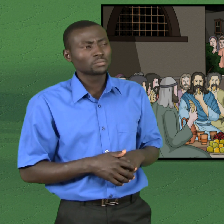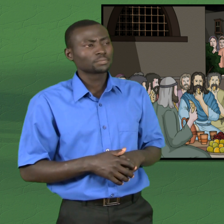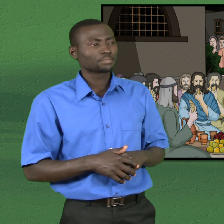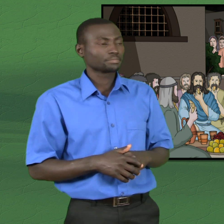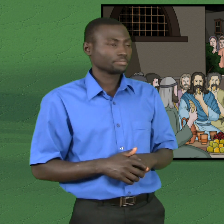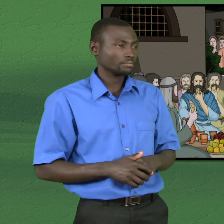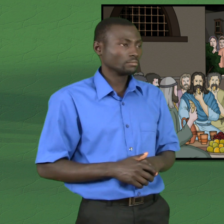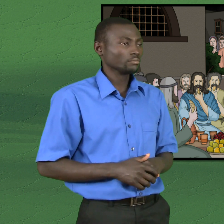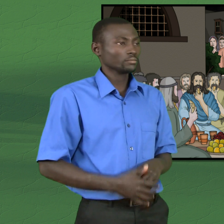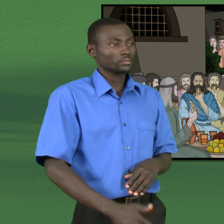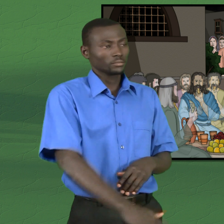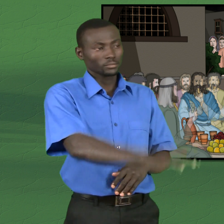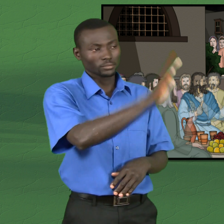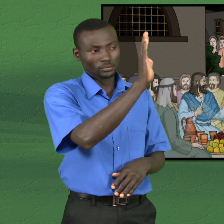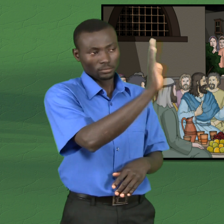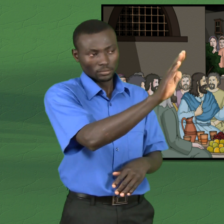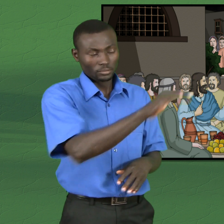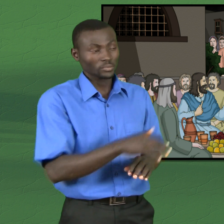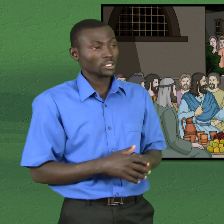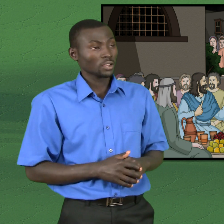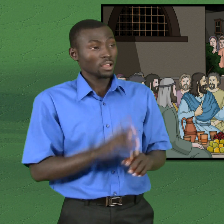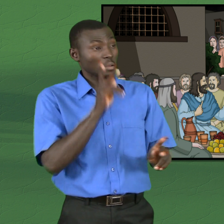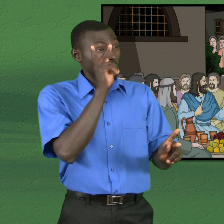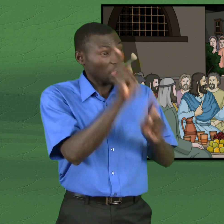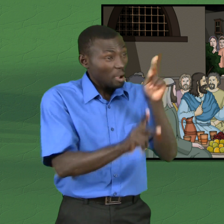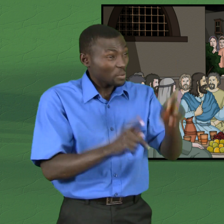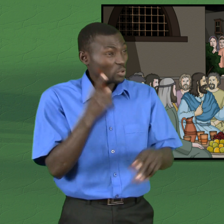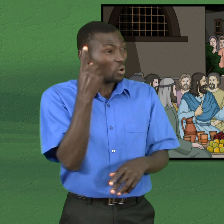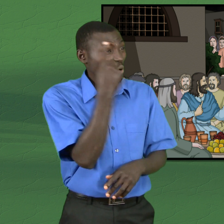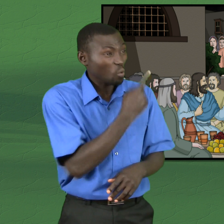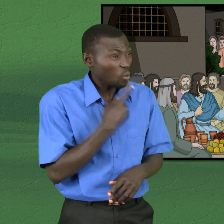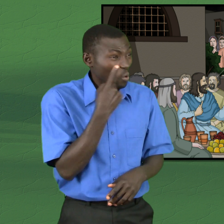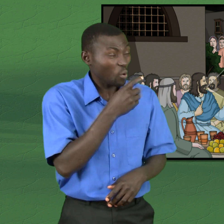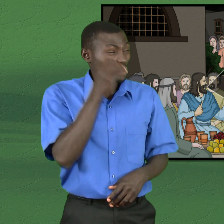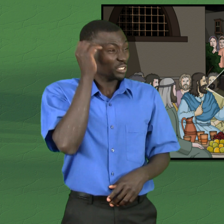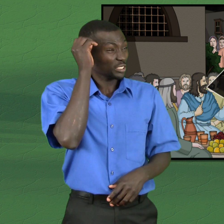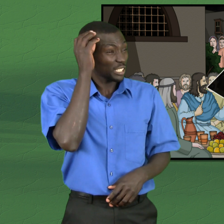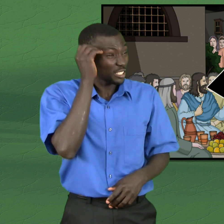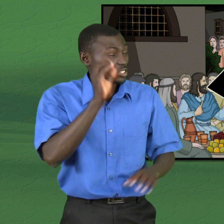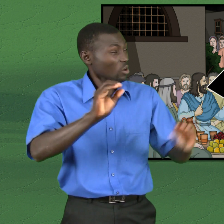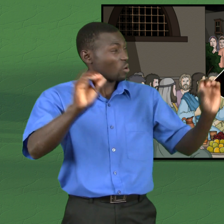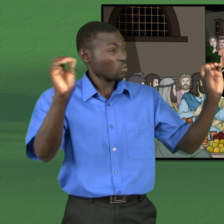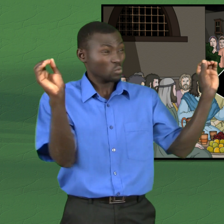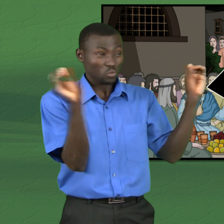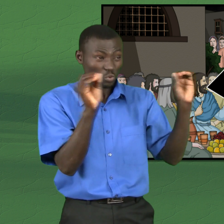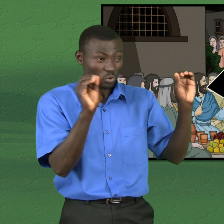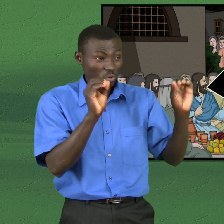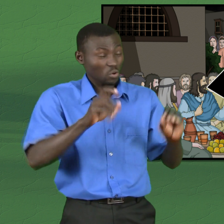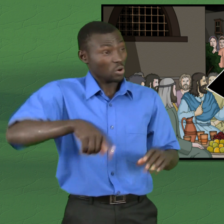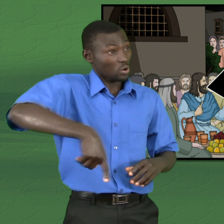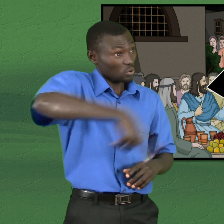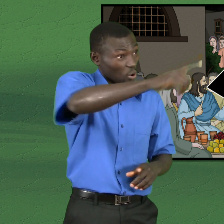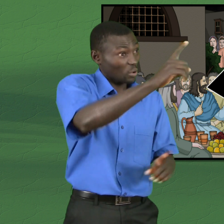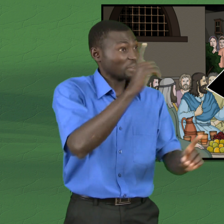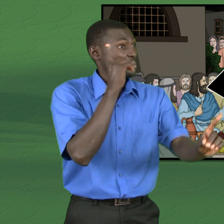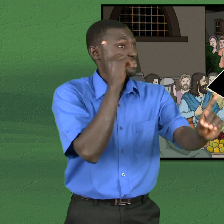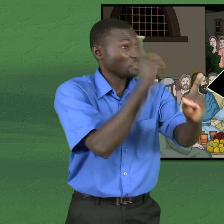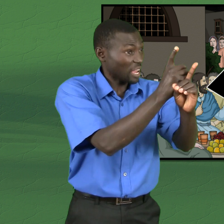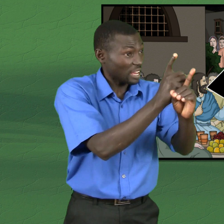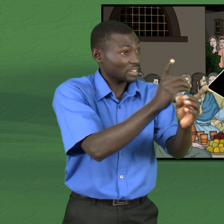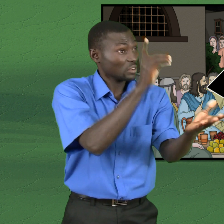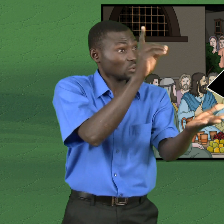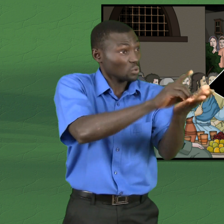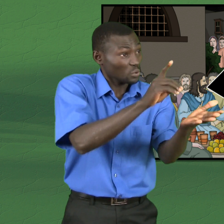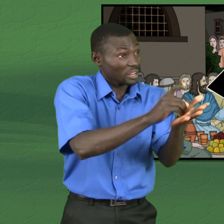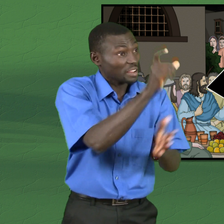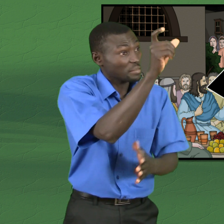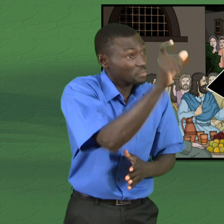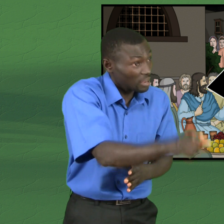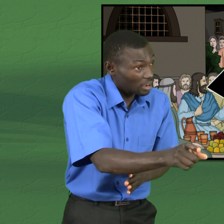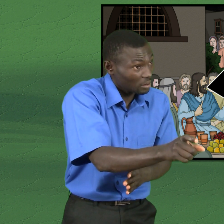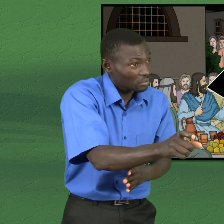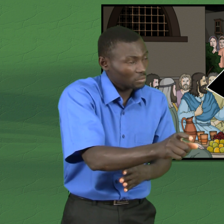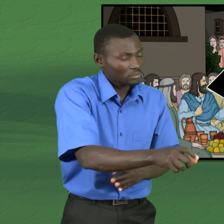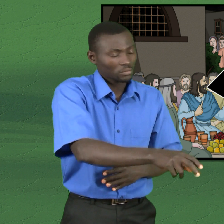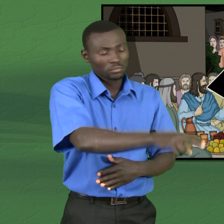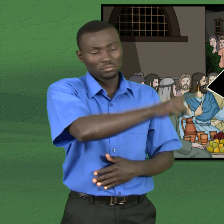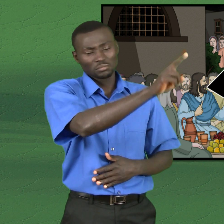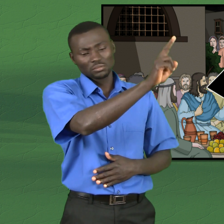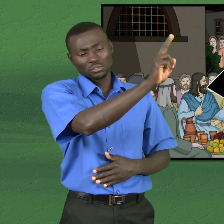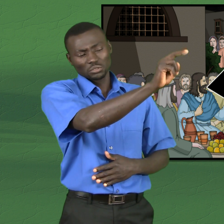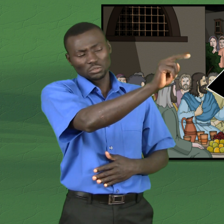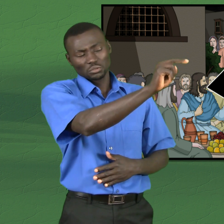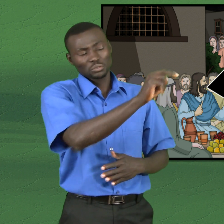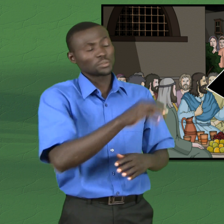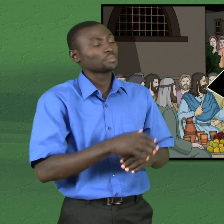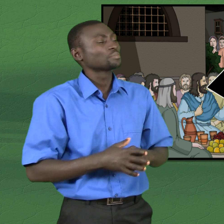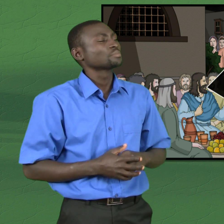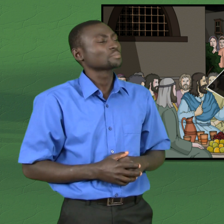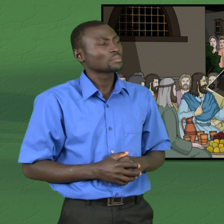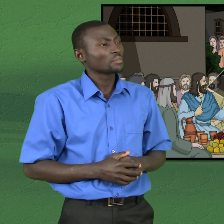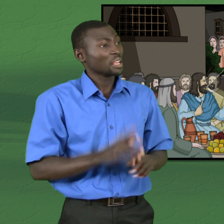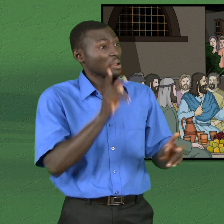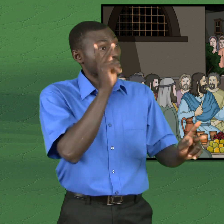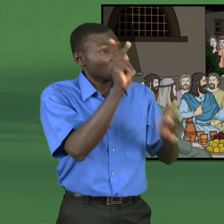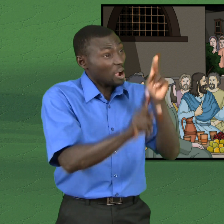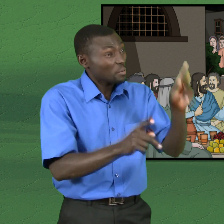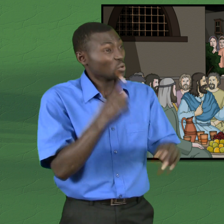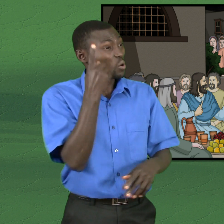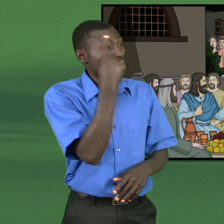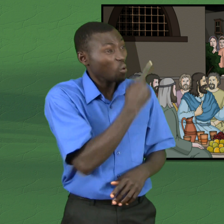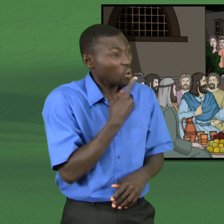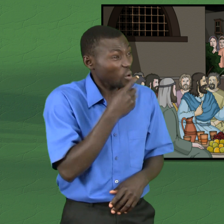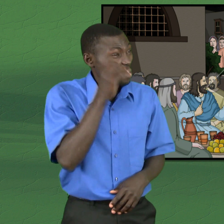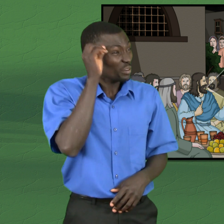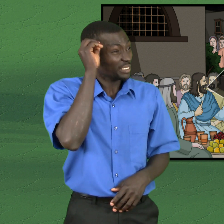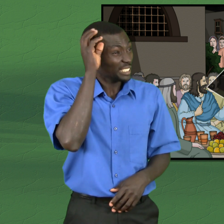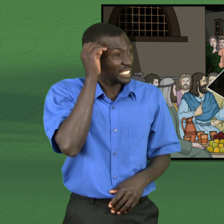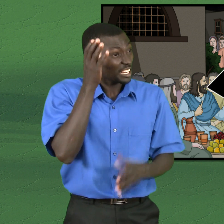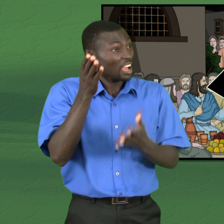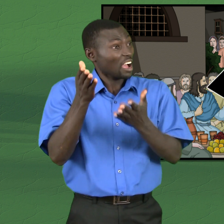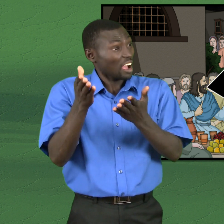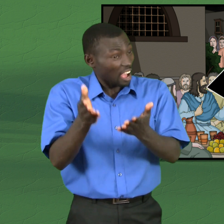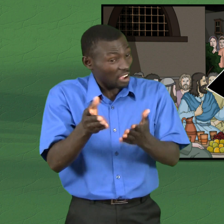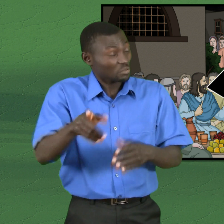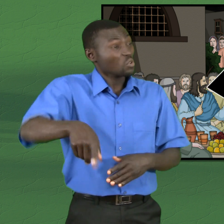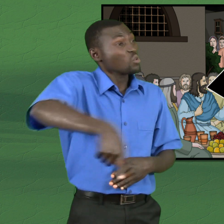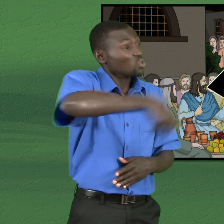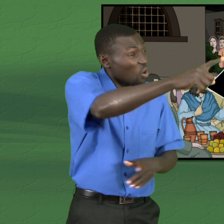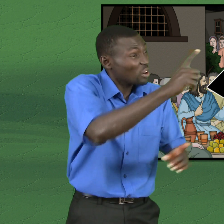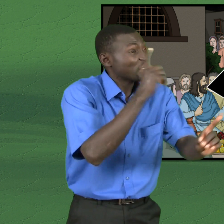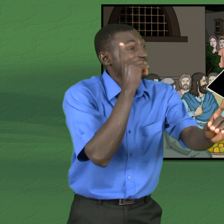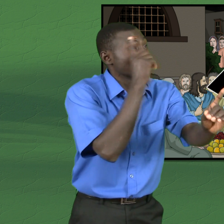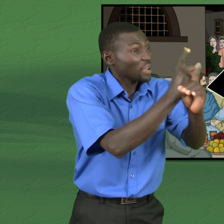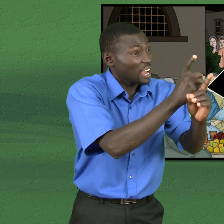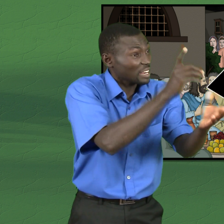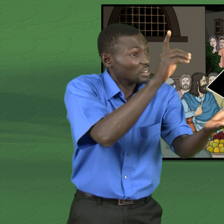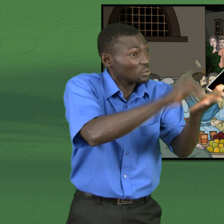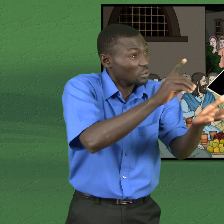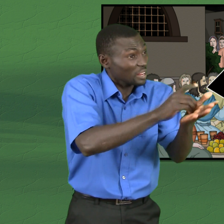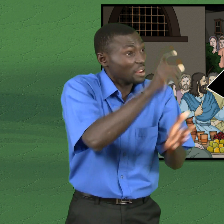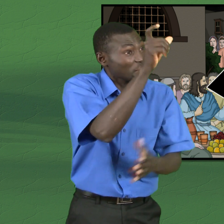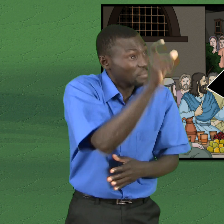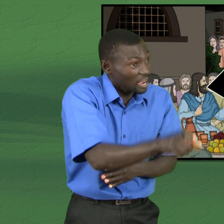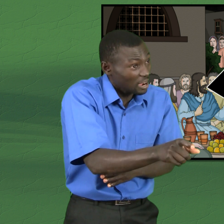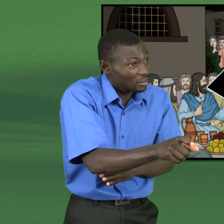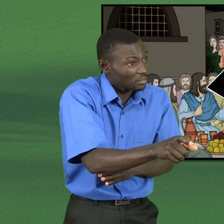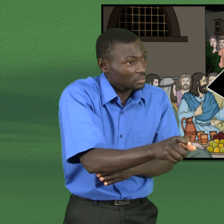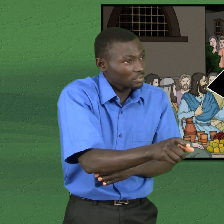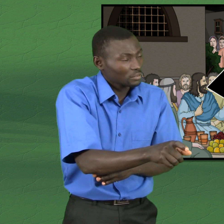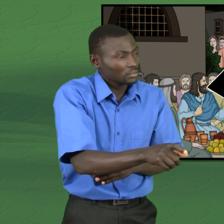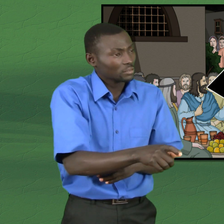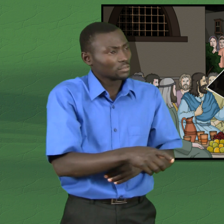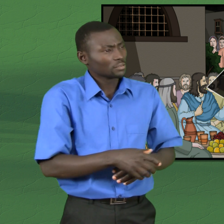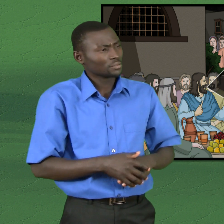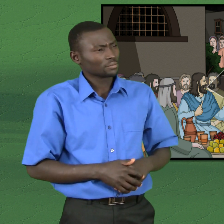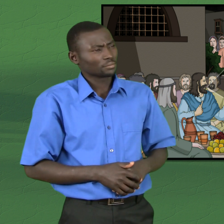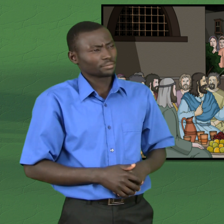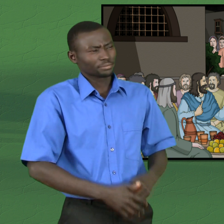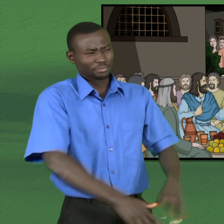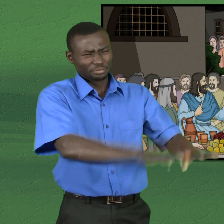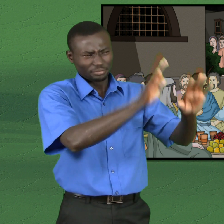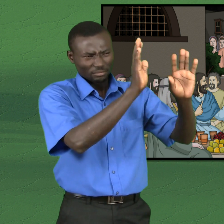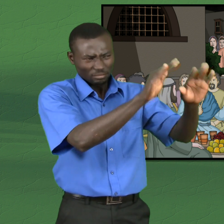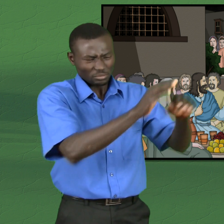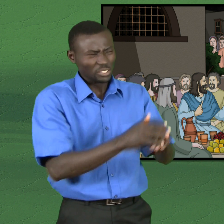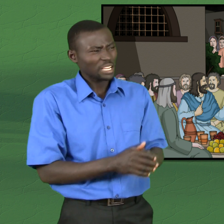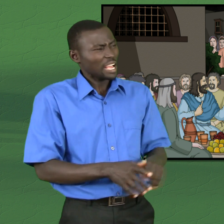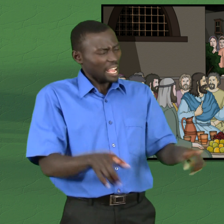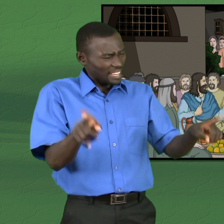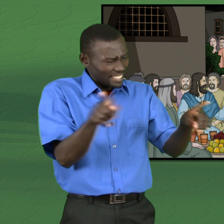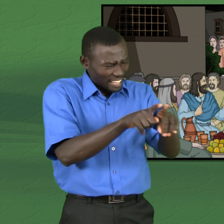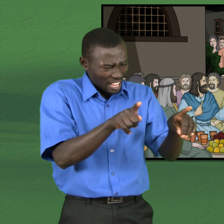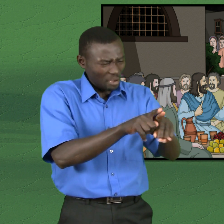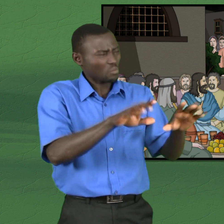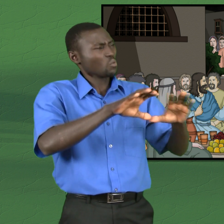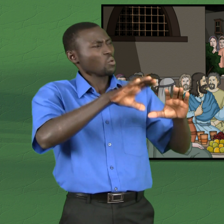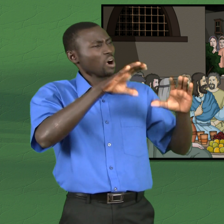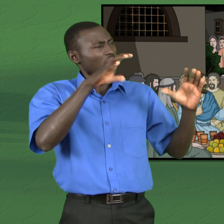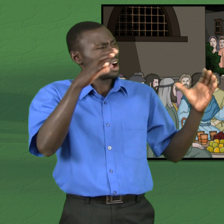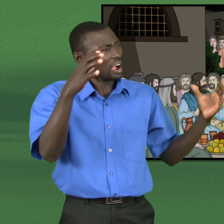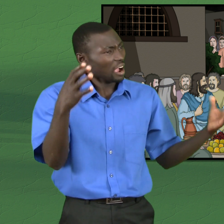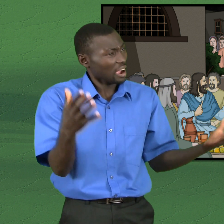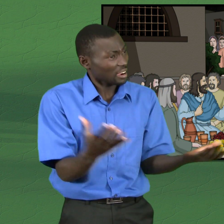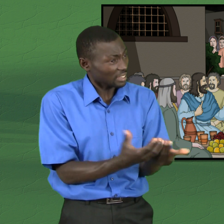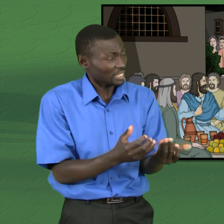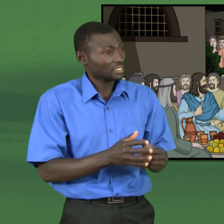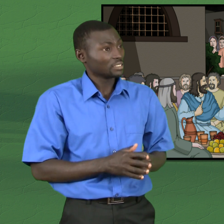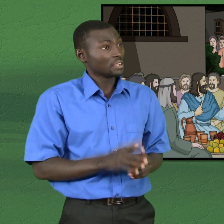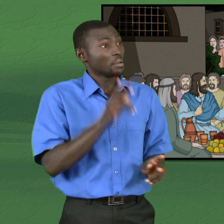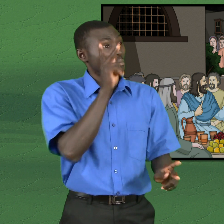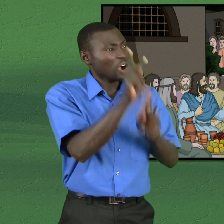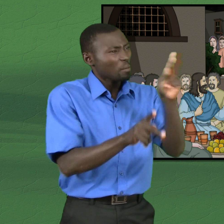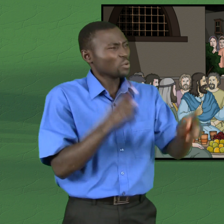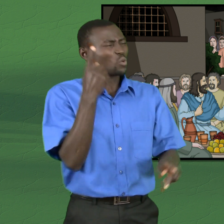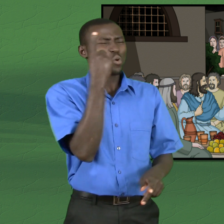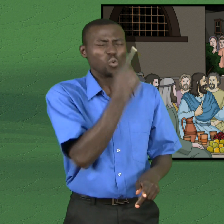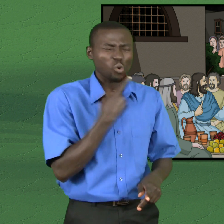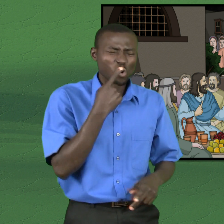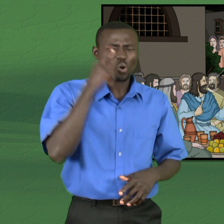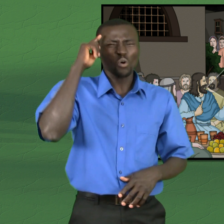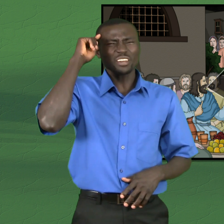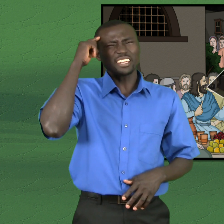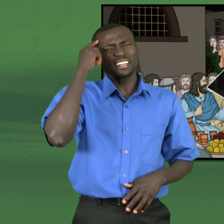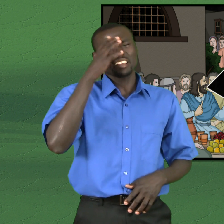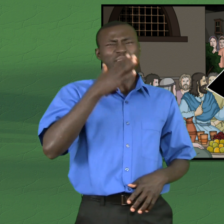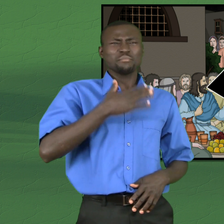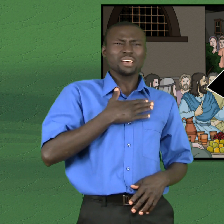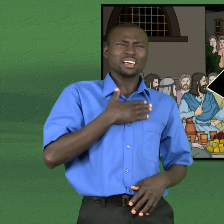On hearing this, Jesus told them, “It is not the healthy who need a doctor, but the sick.